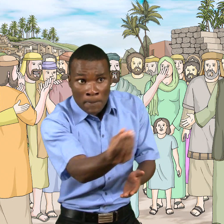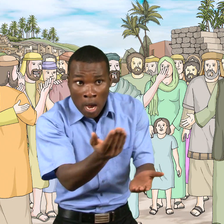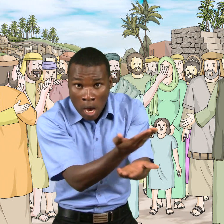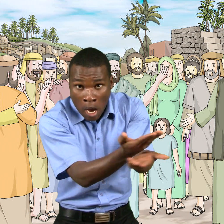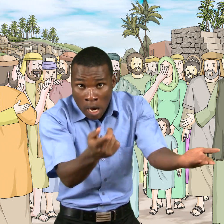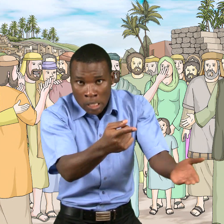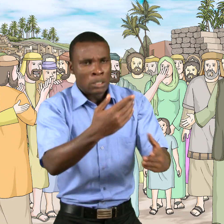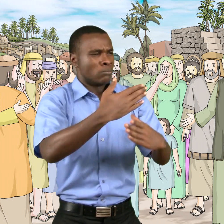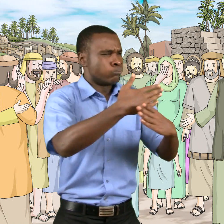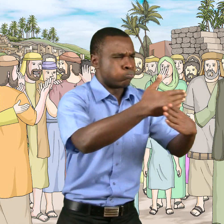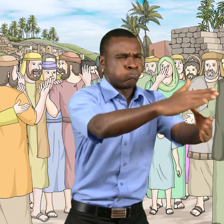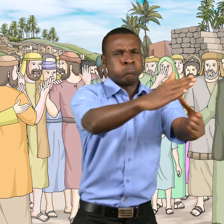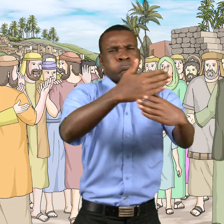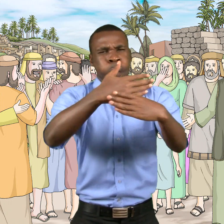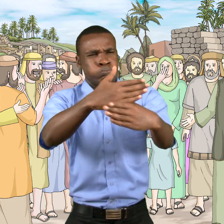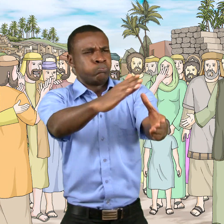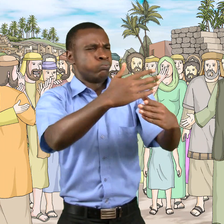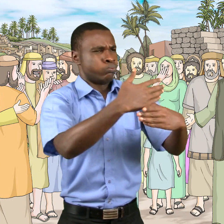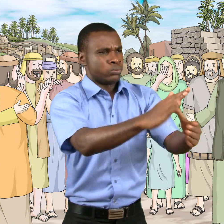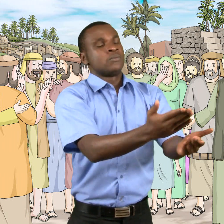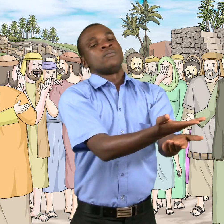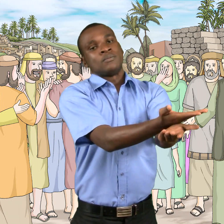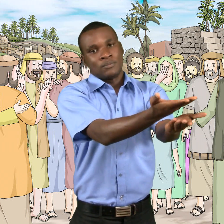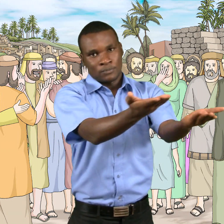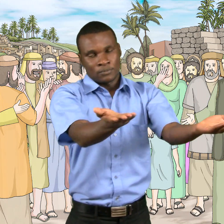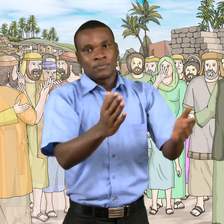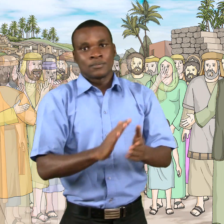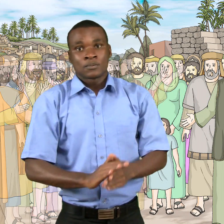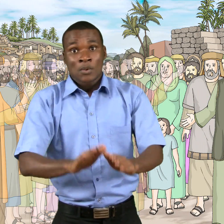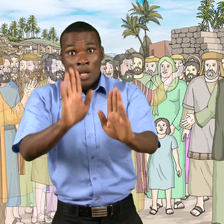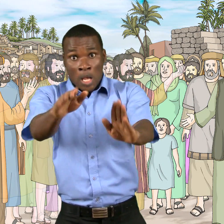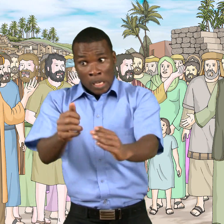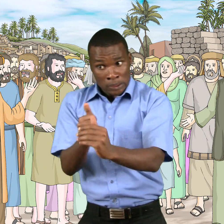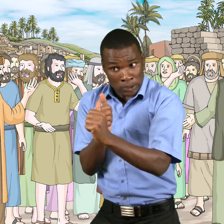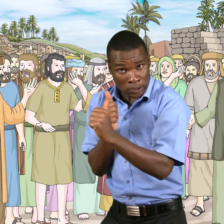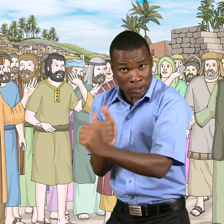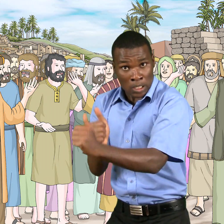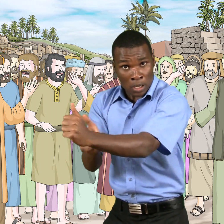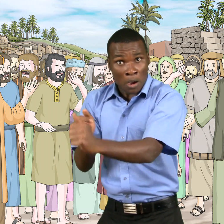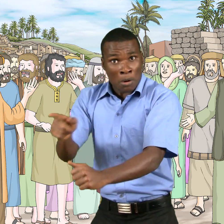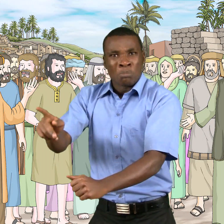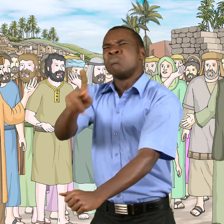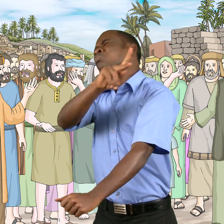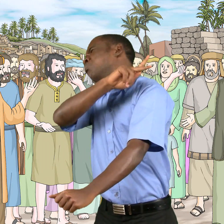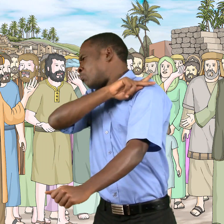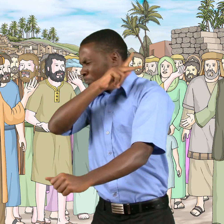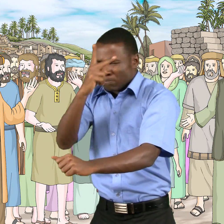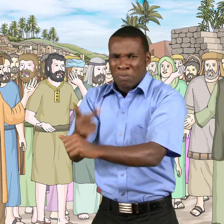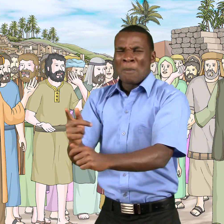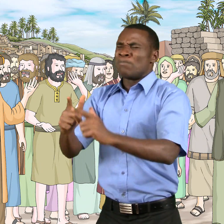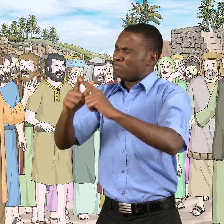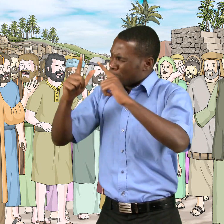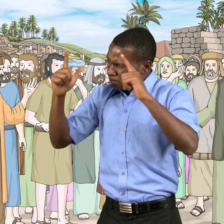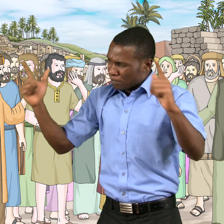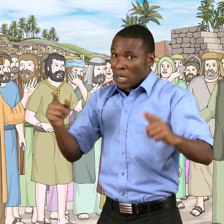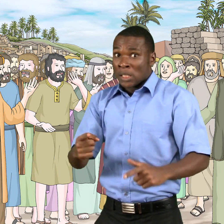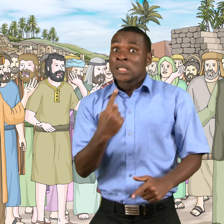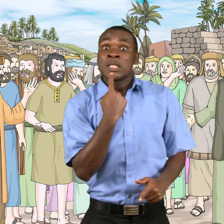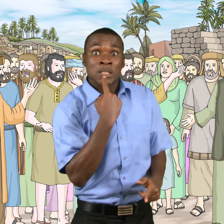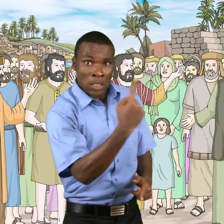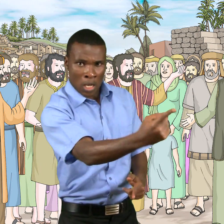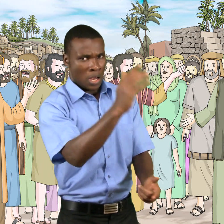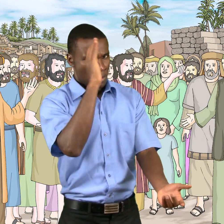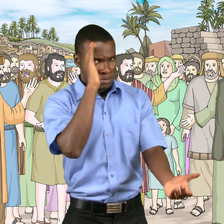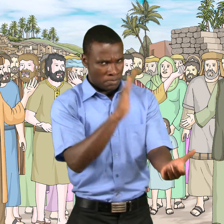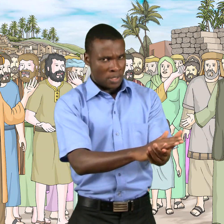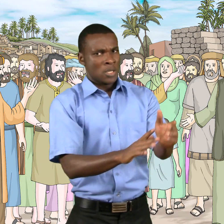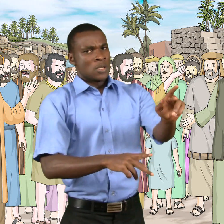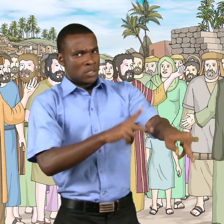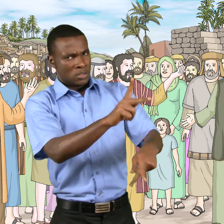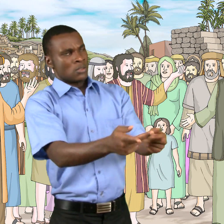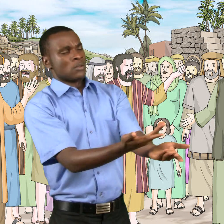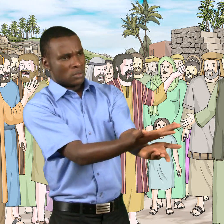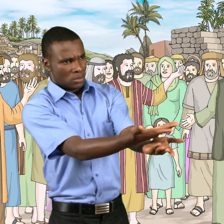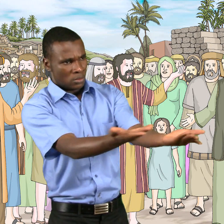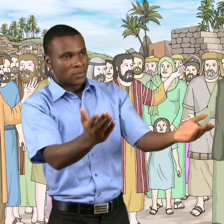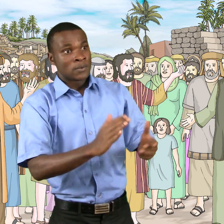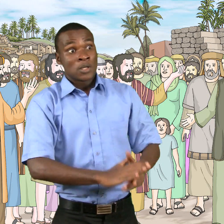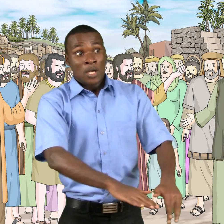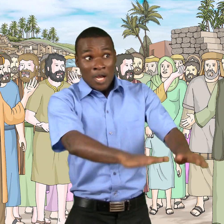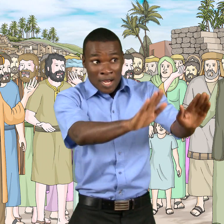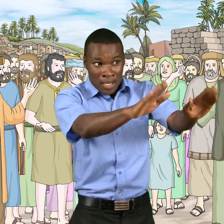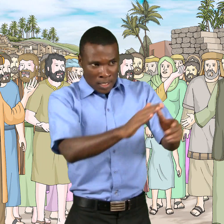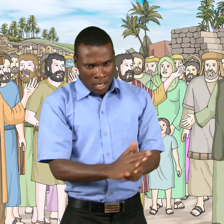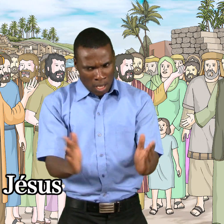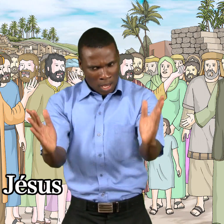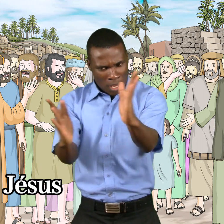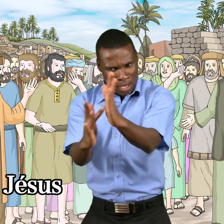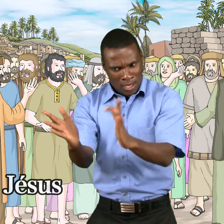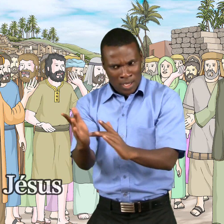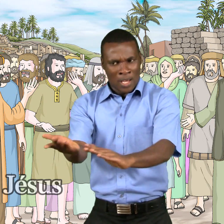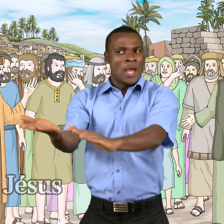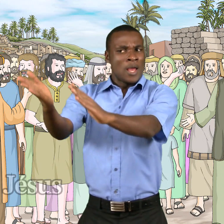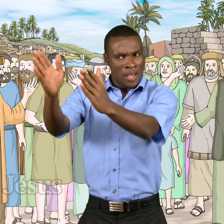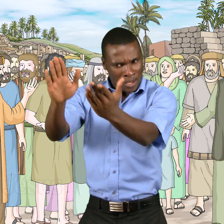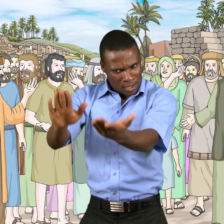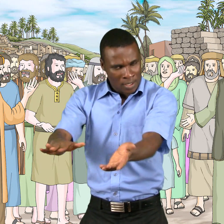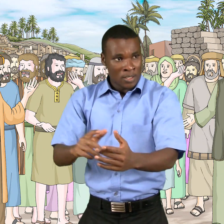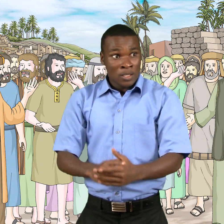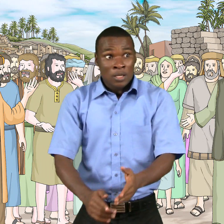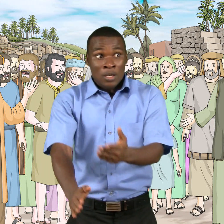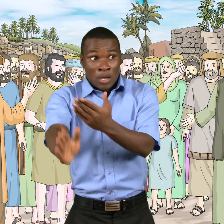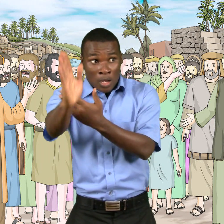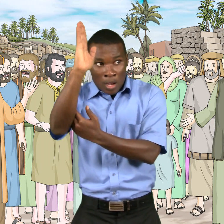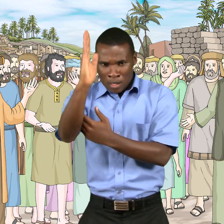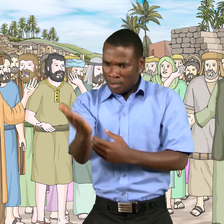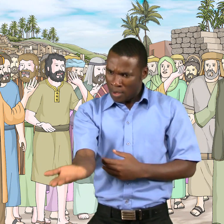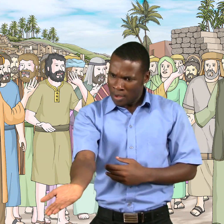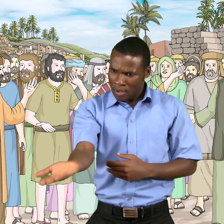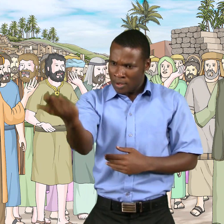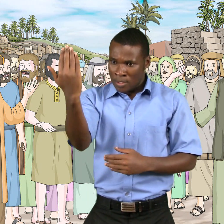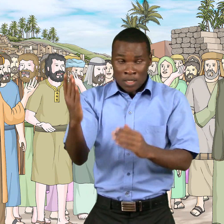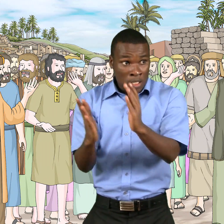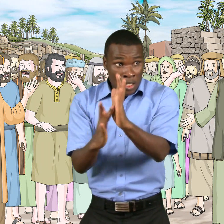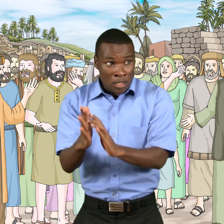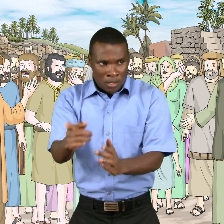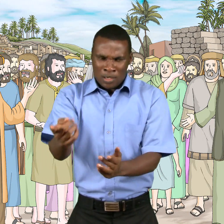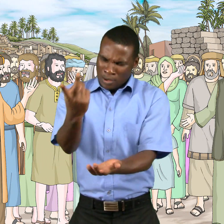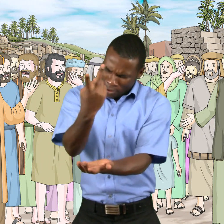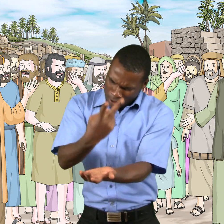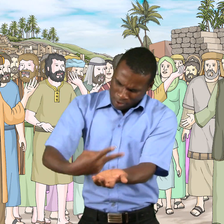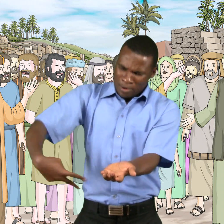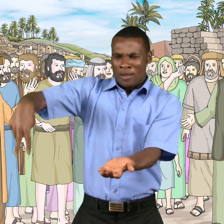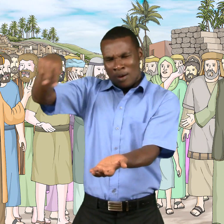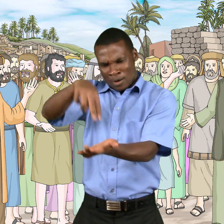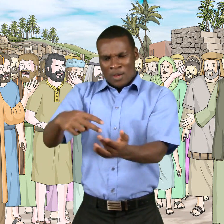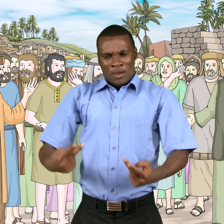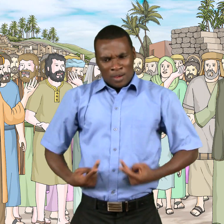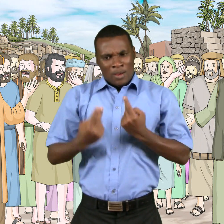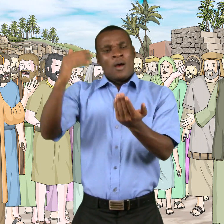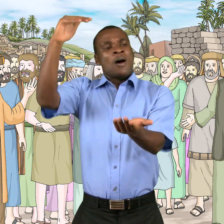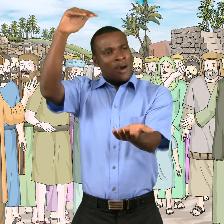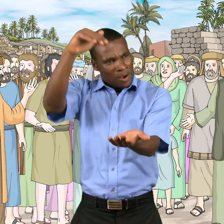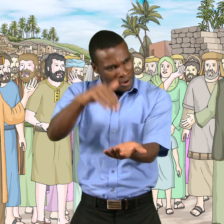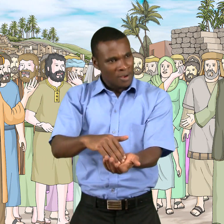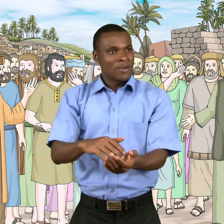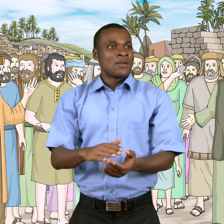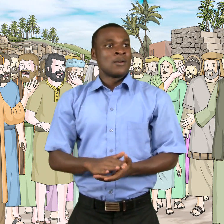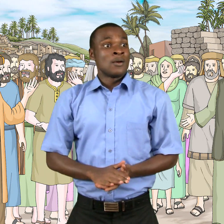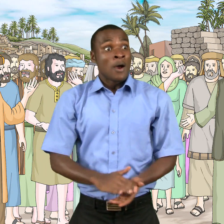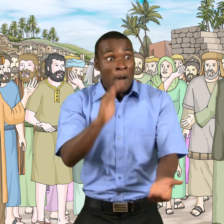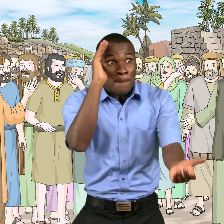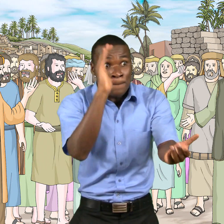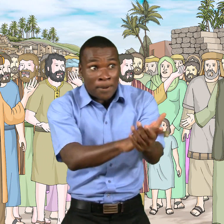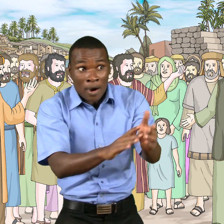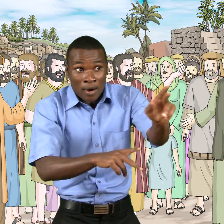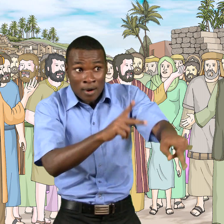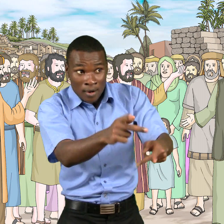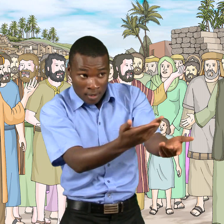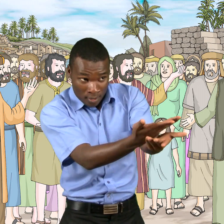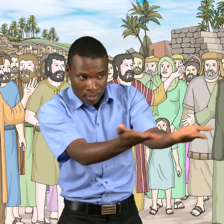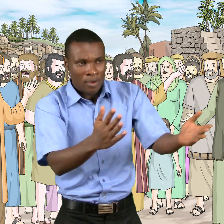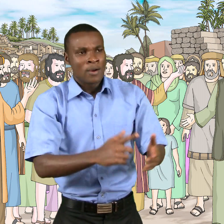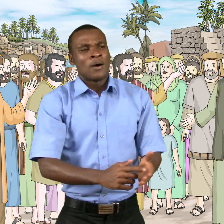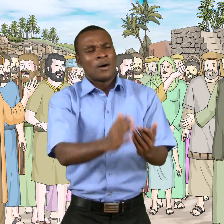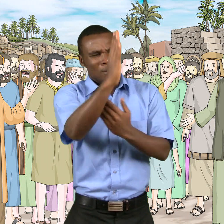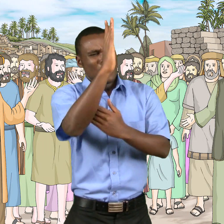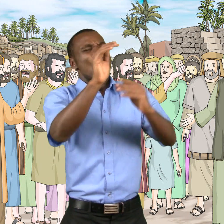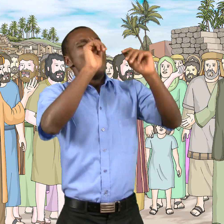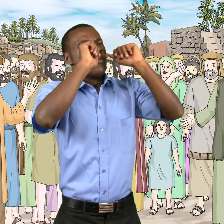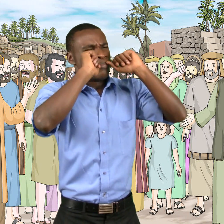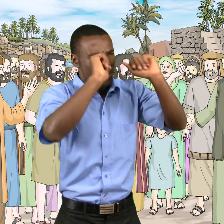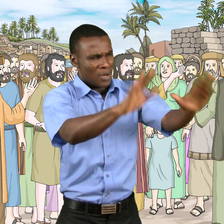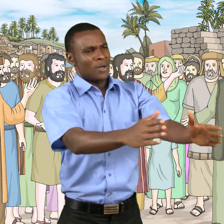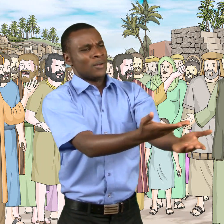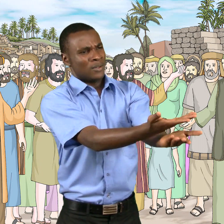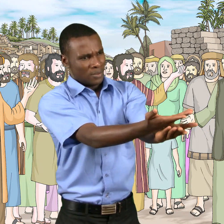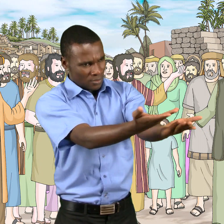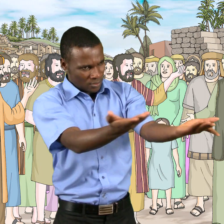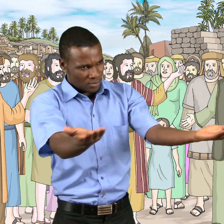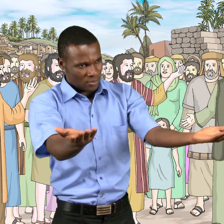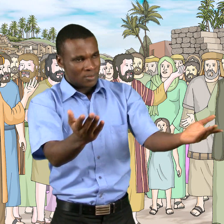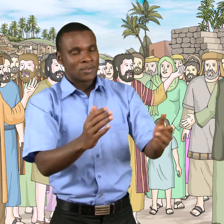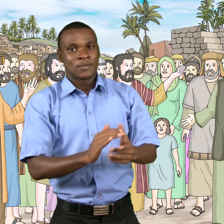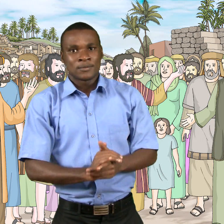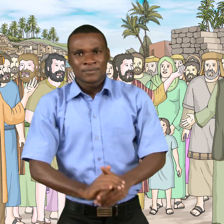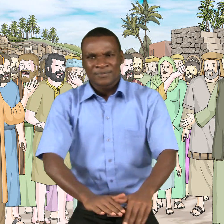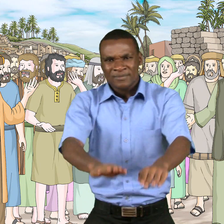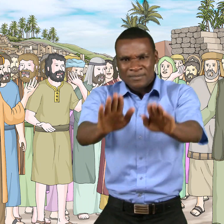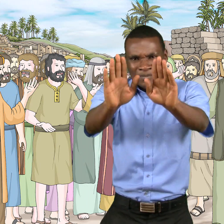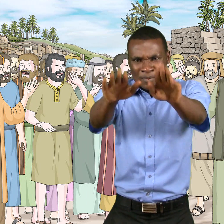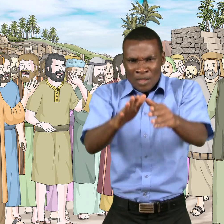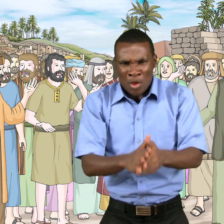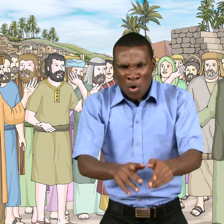With great power the apostles continued to give their testimony about the resurrection of the Lord Jesus.